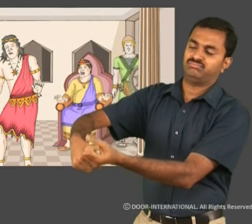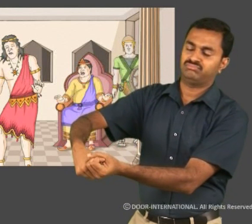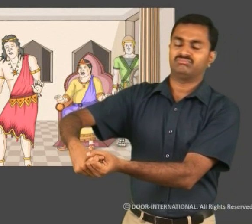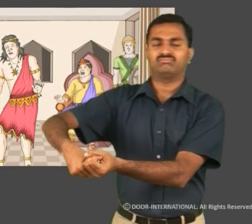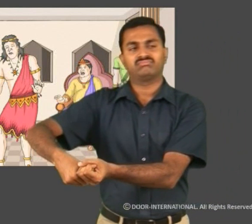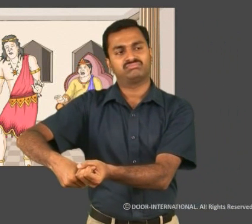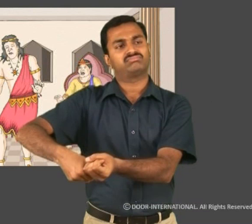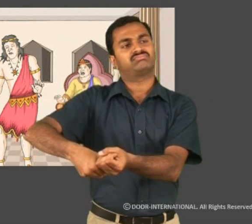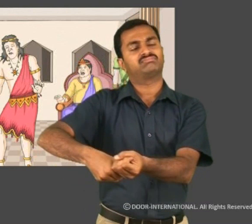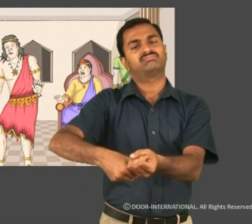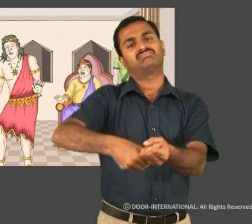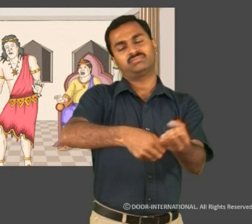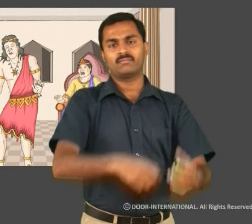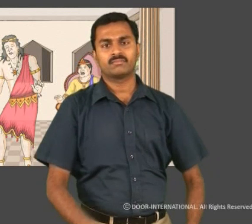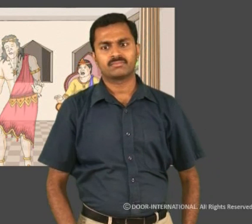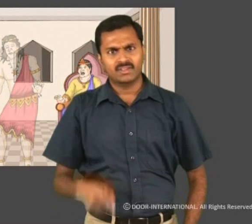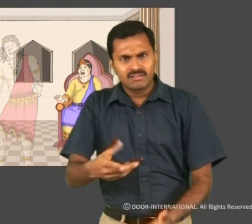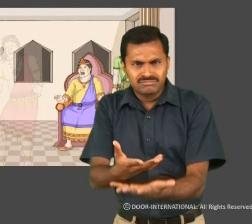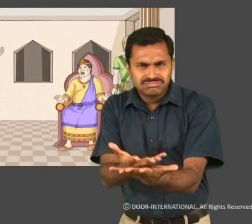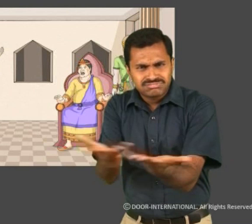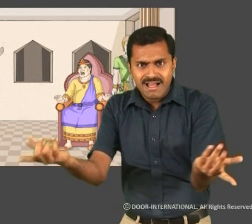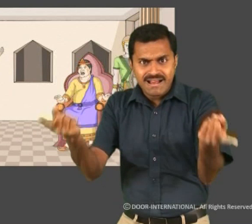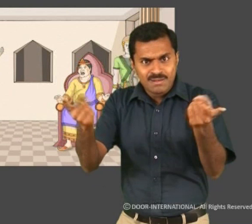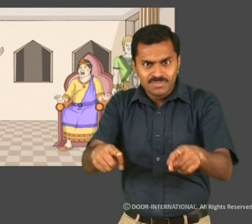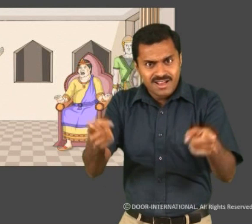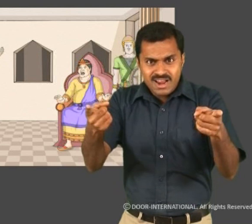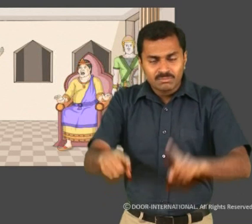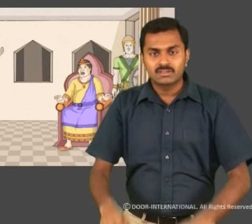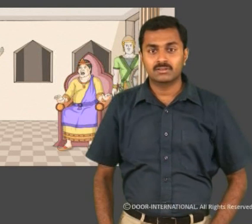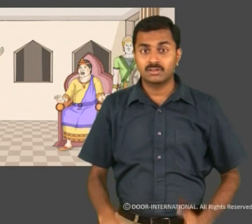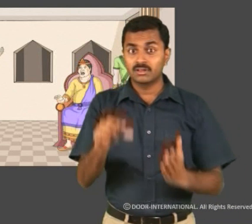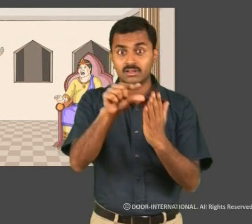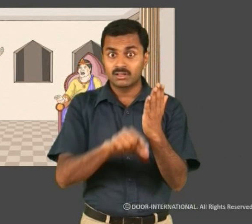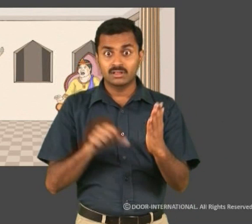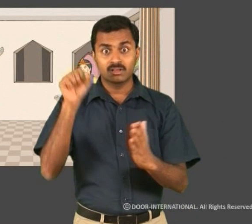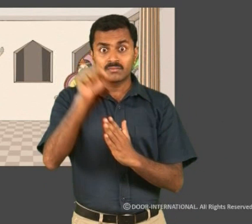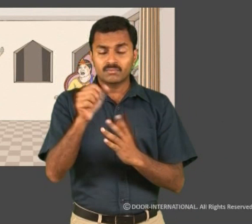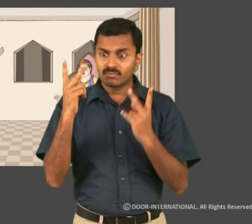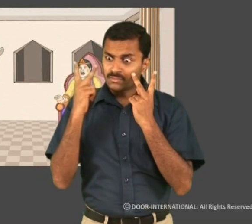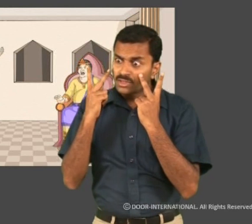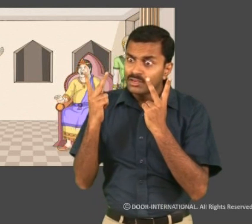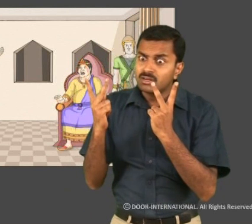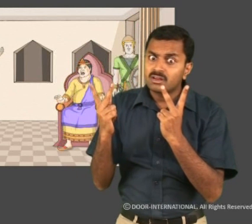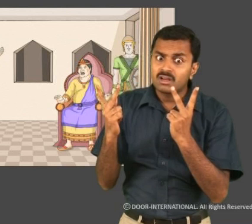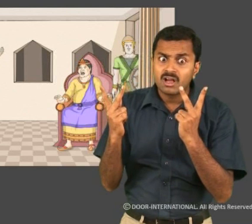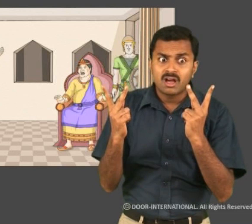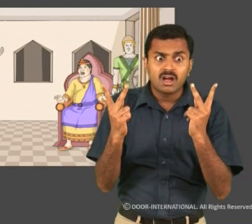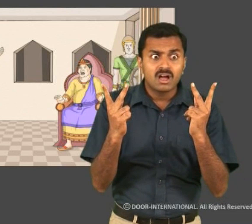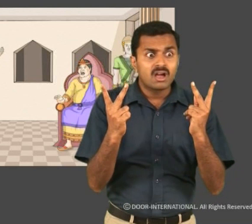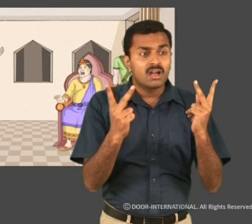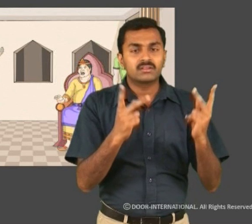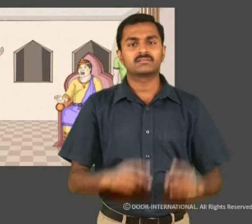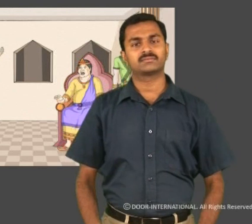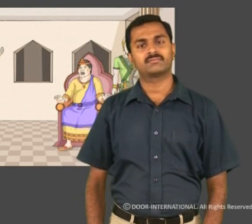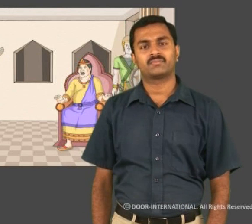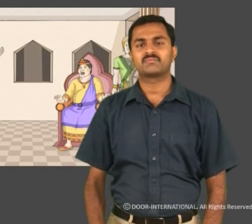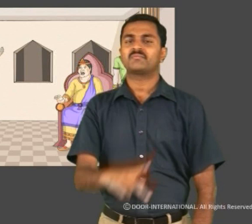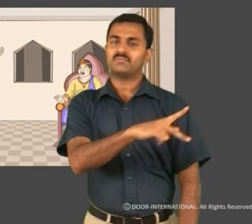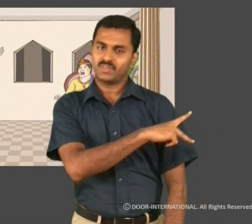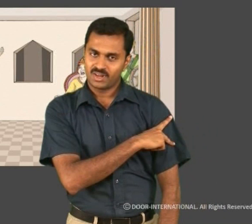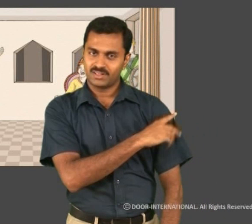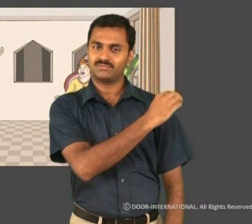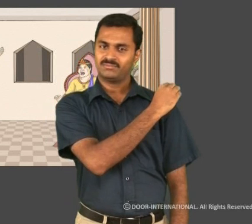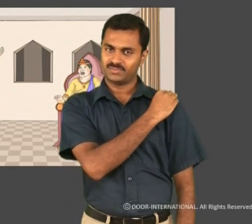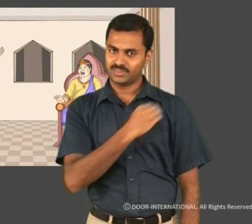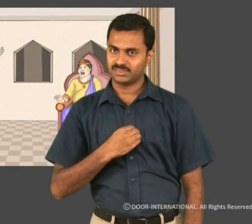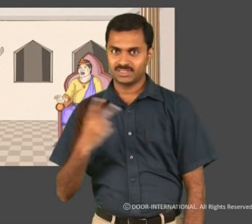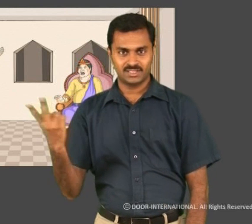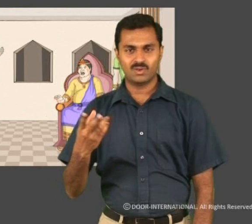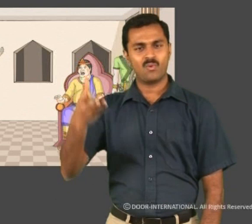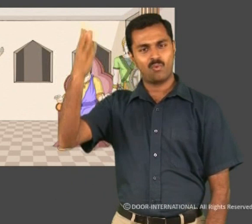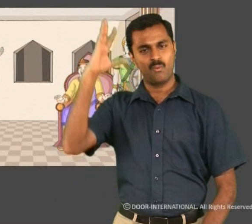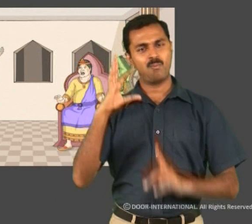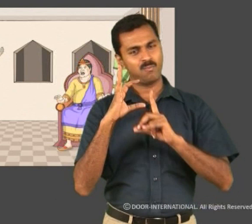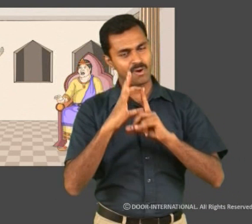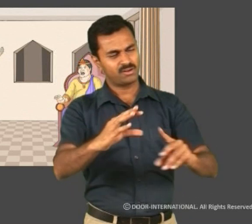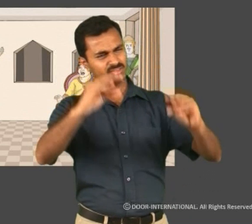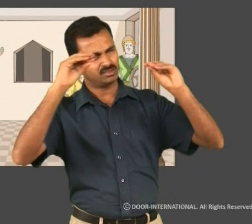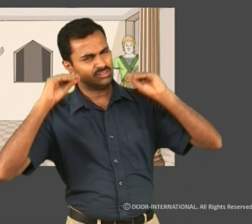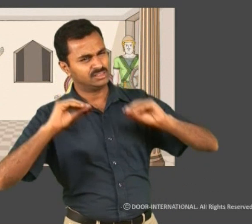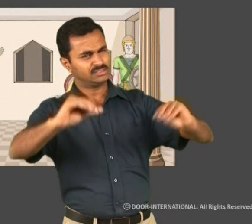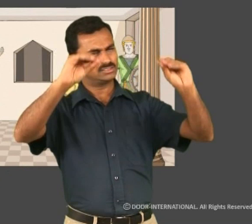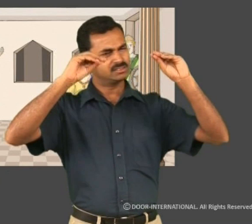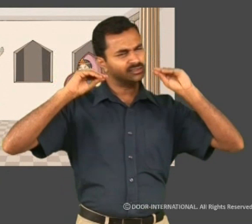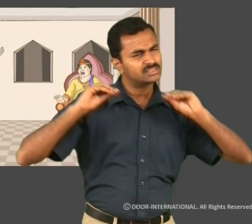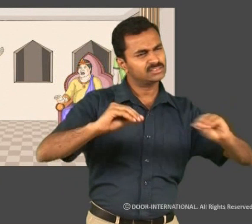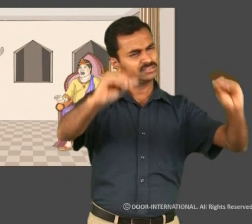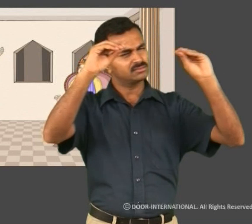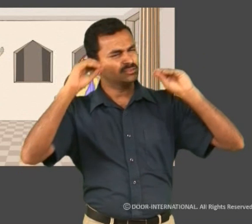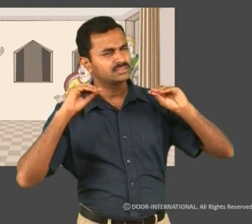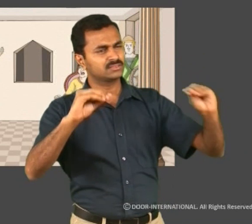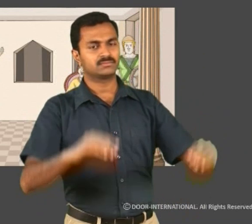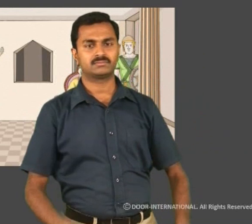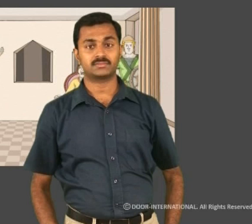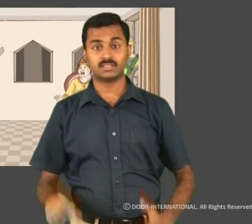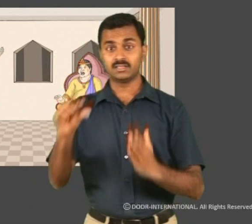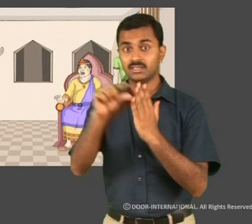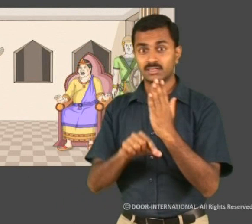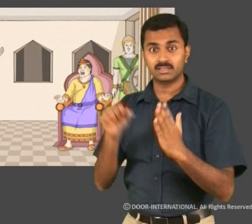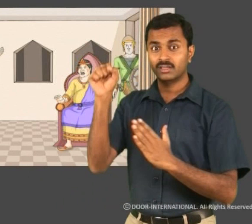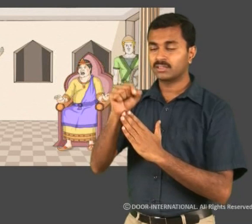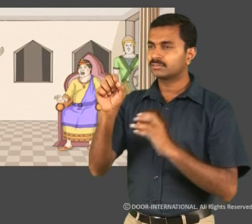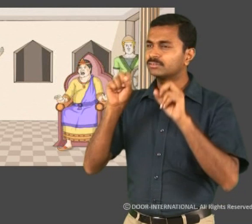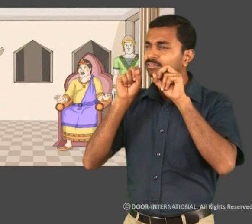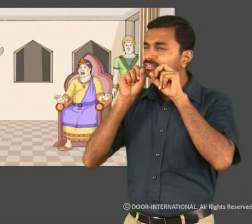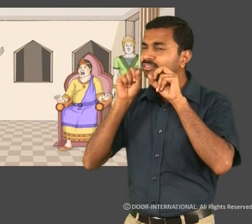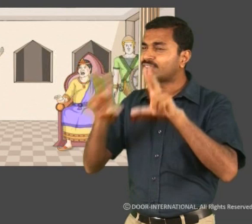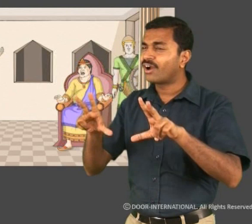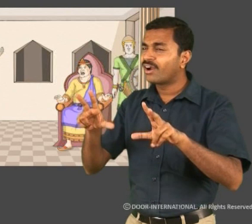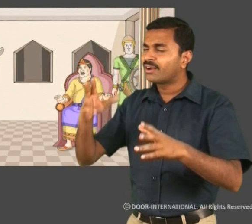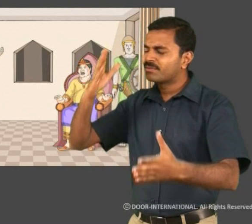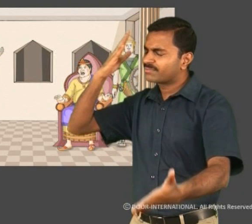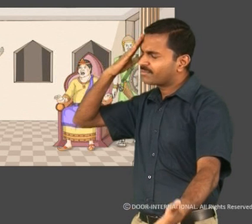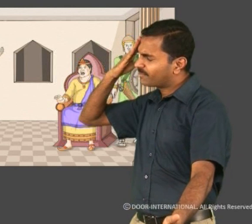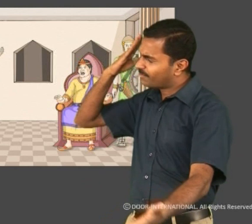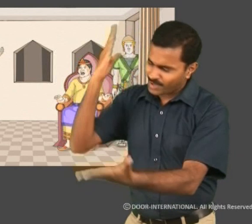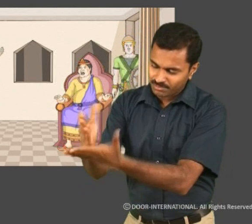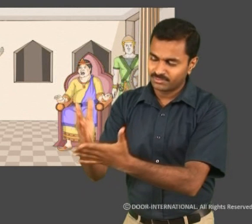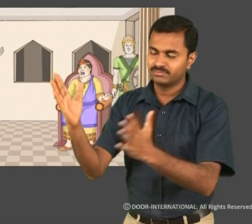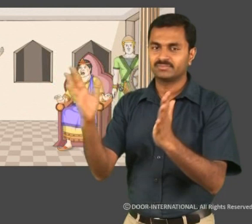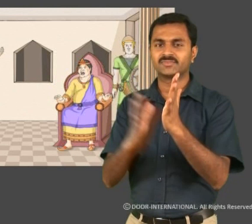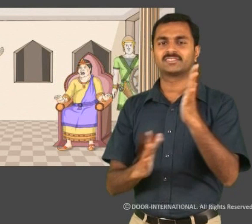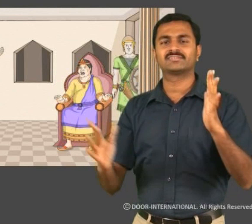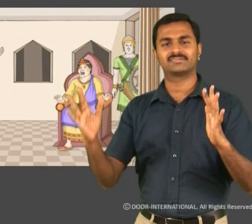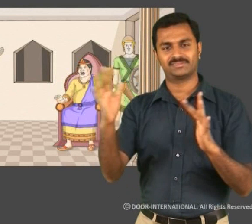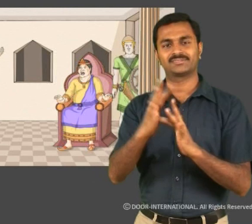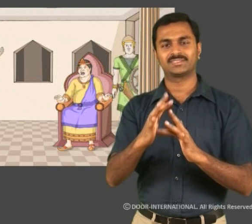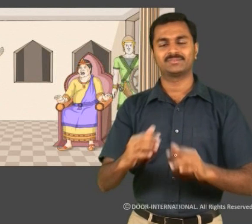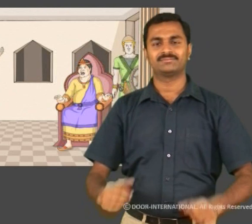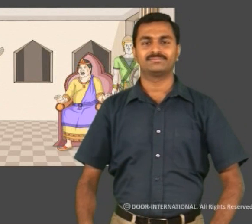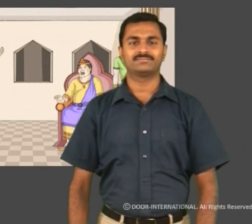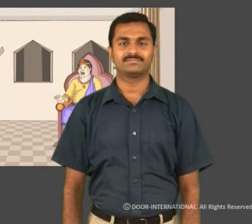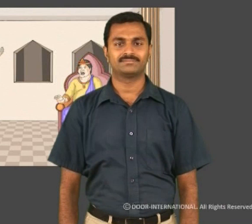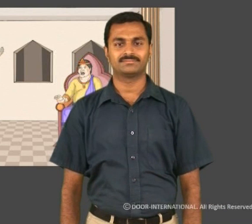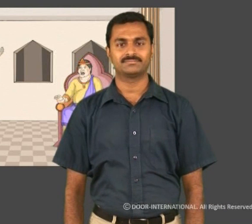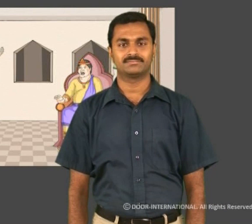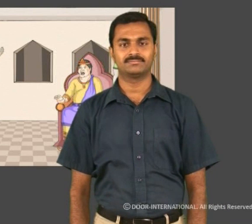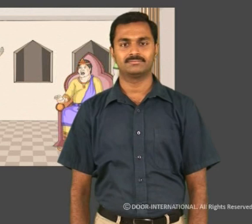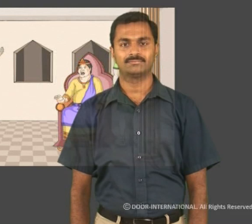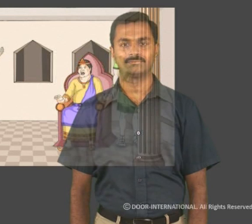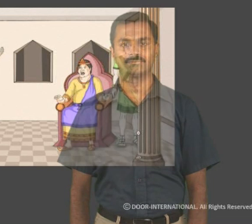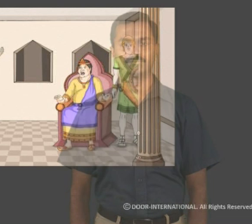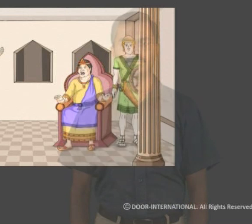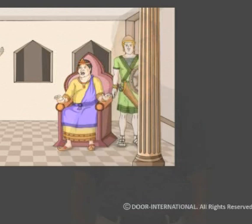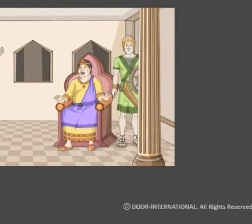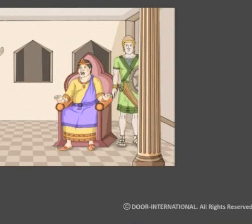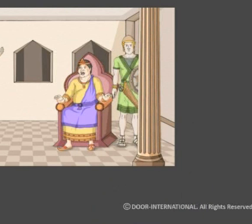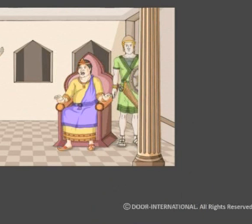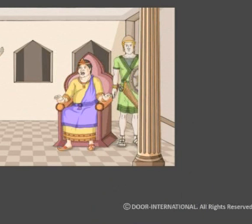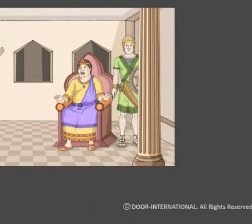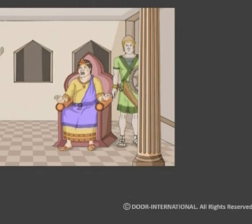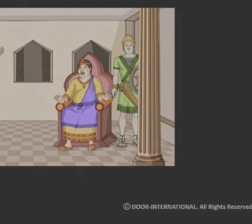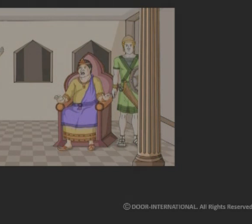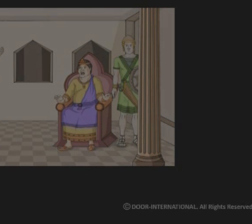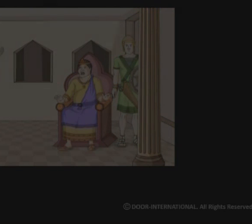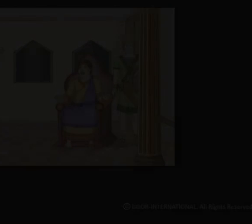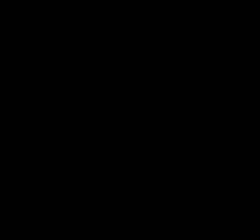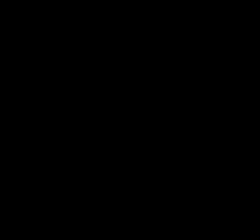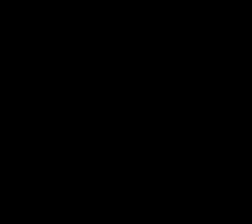When the proconsul saw what had happened, he believed, for he was astonished at the teaching about the Lord.